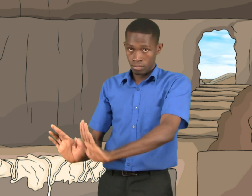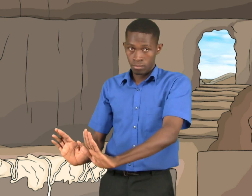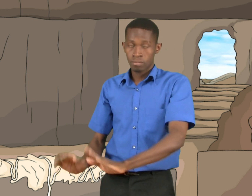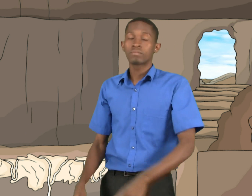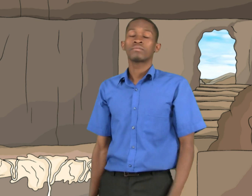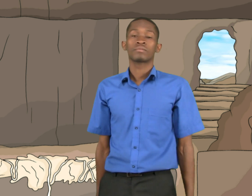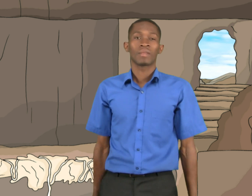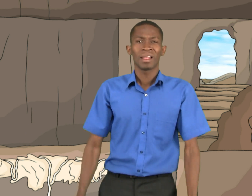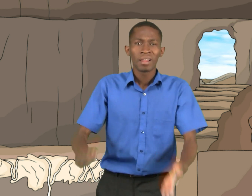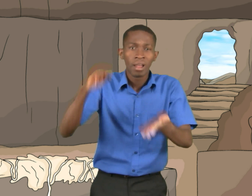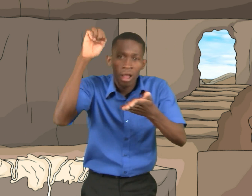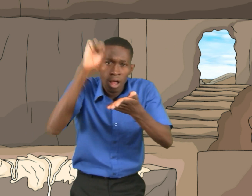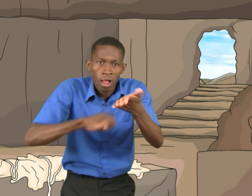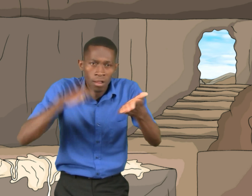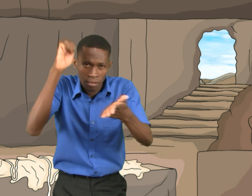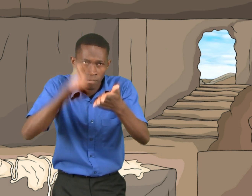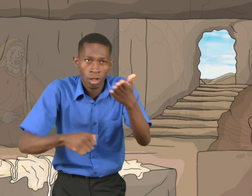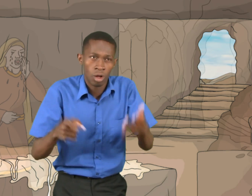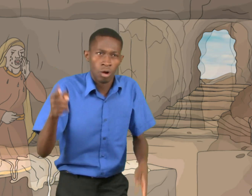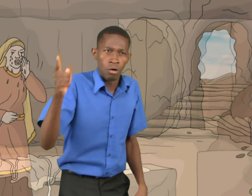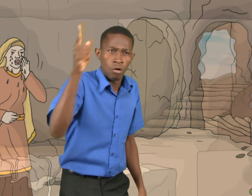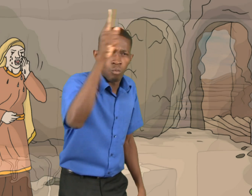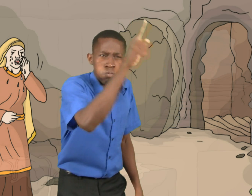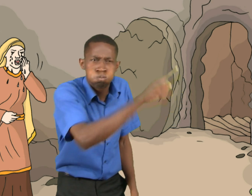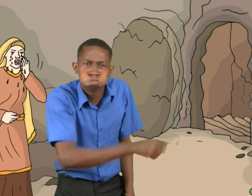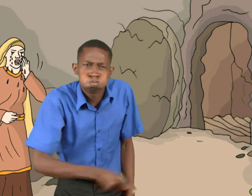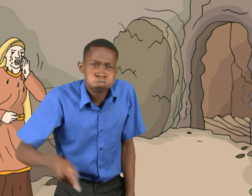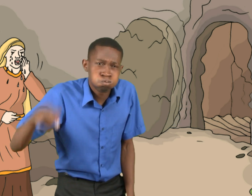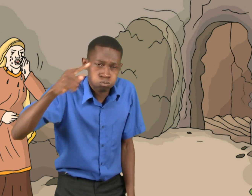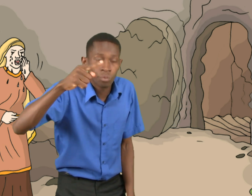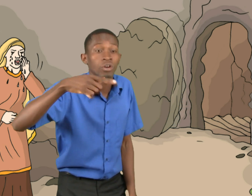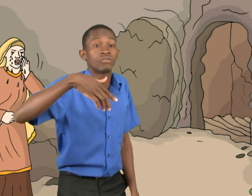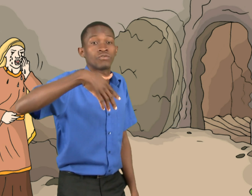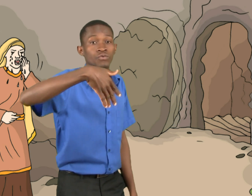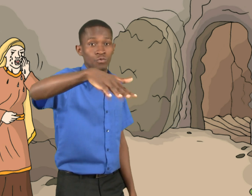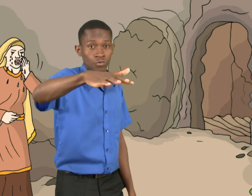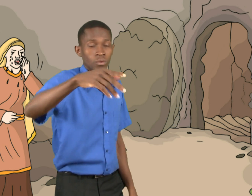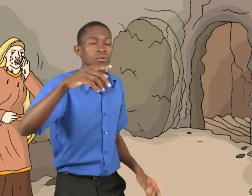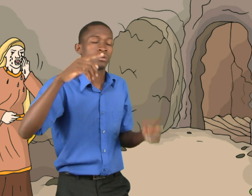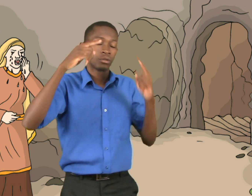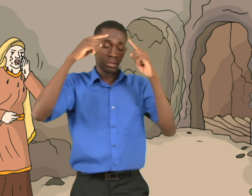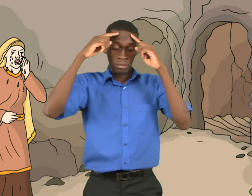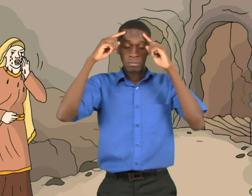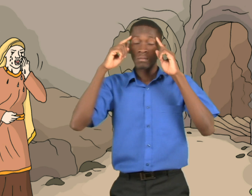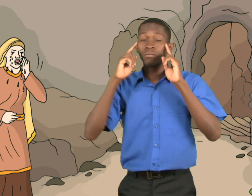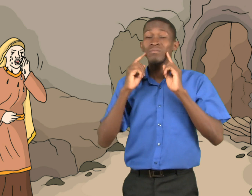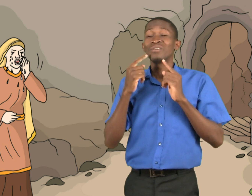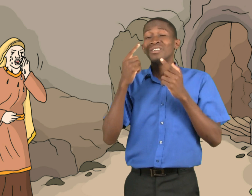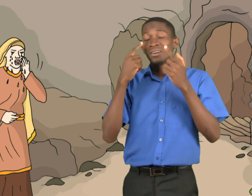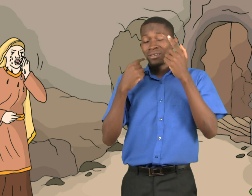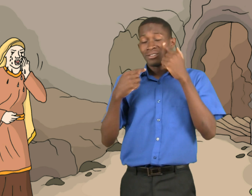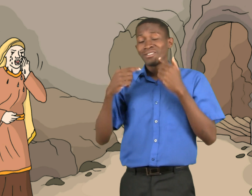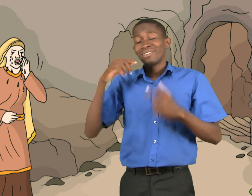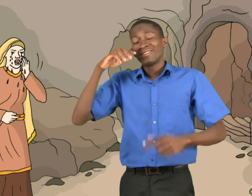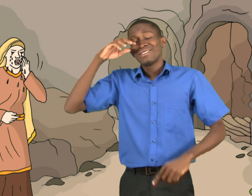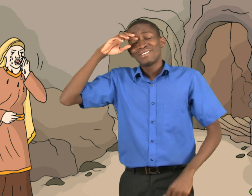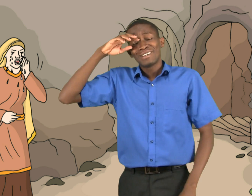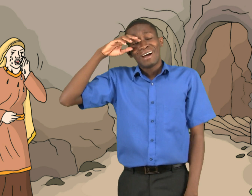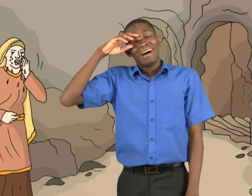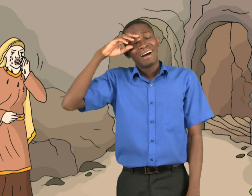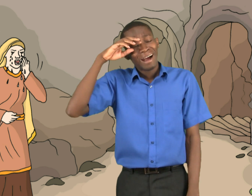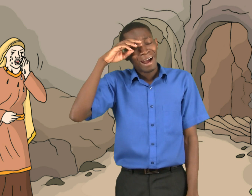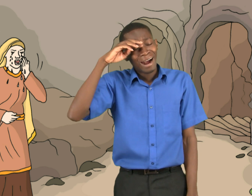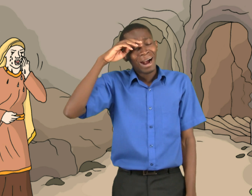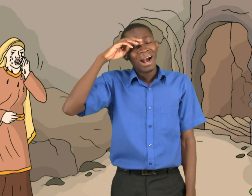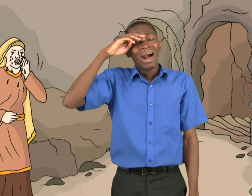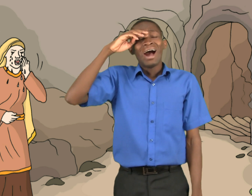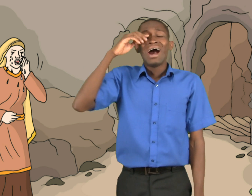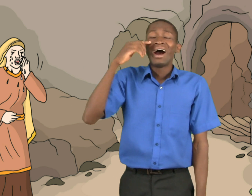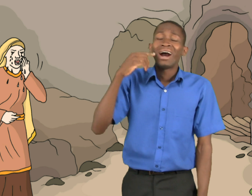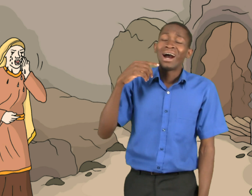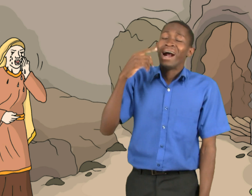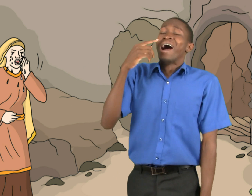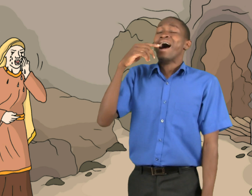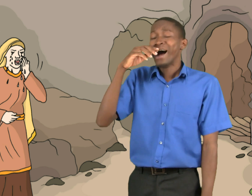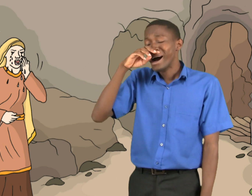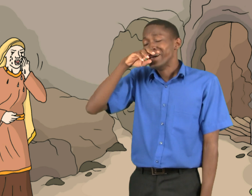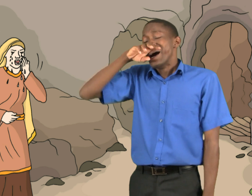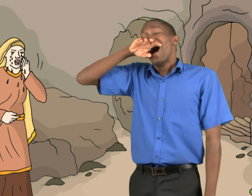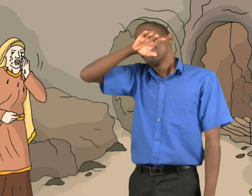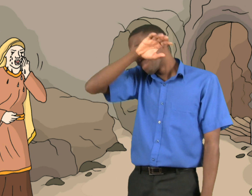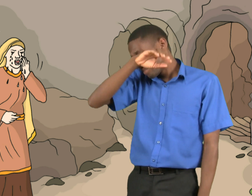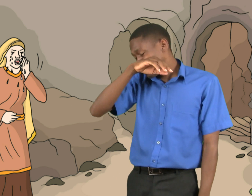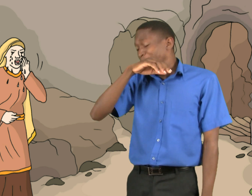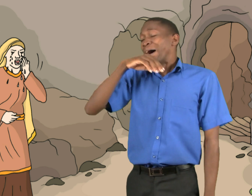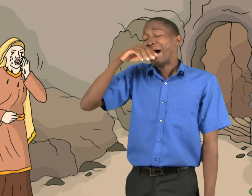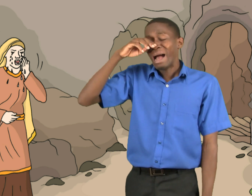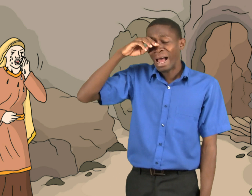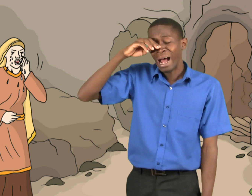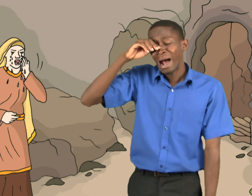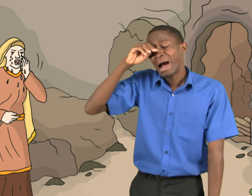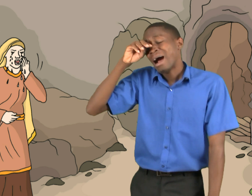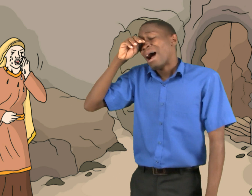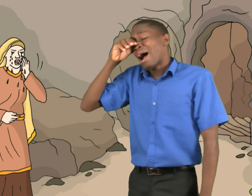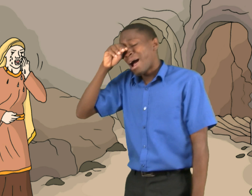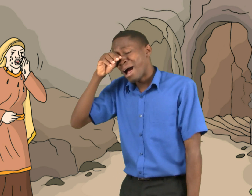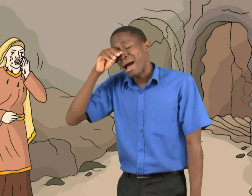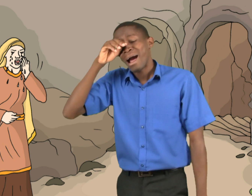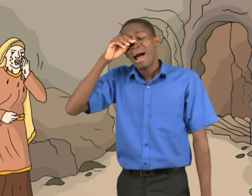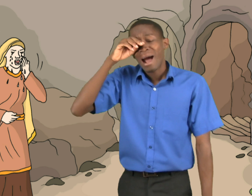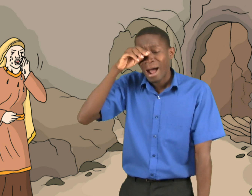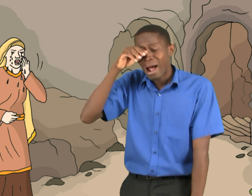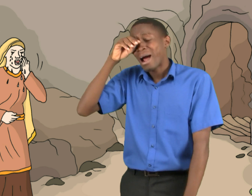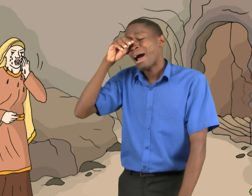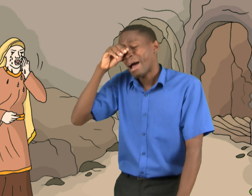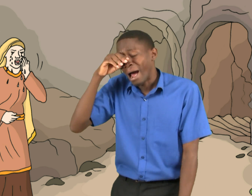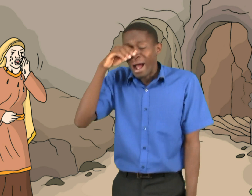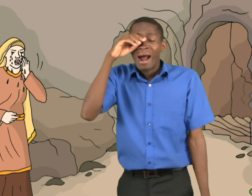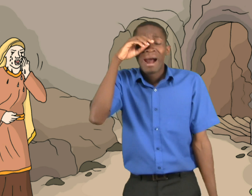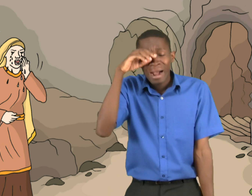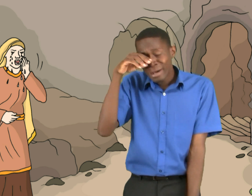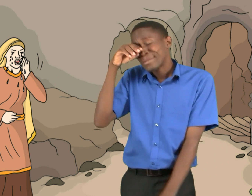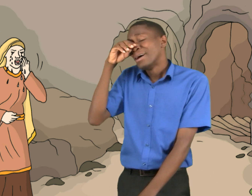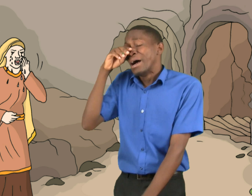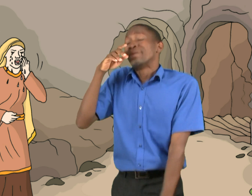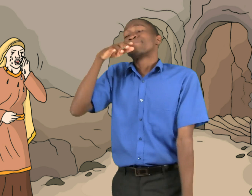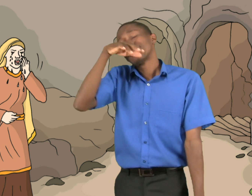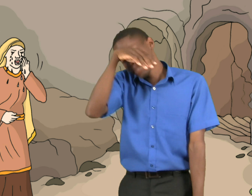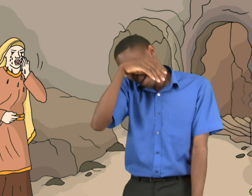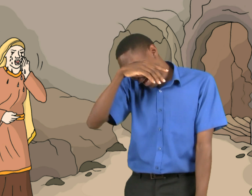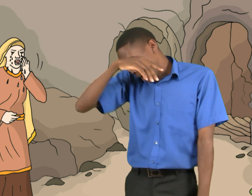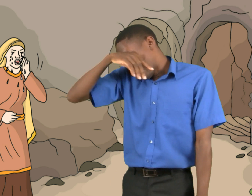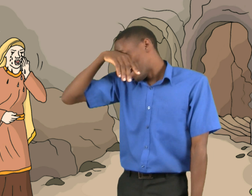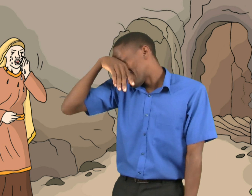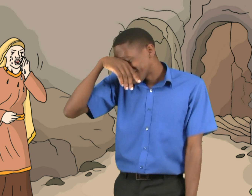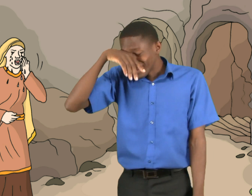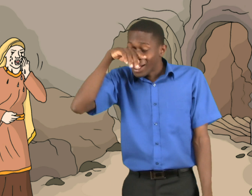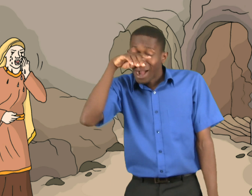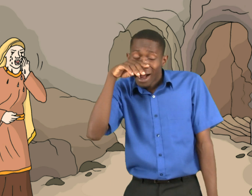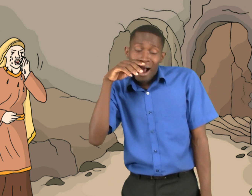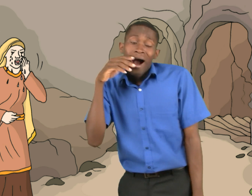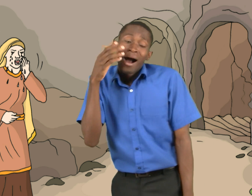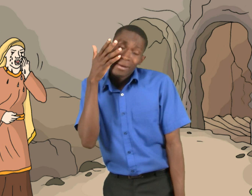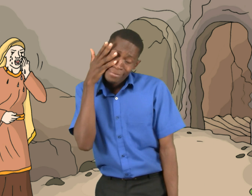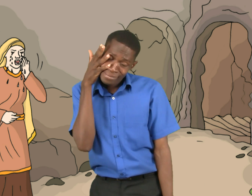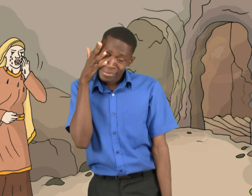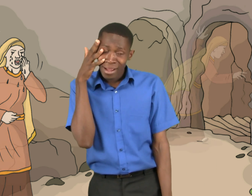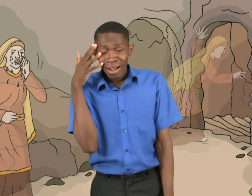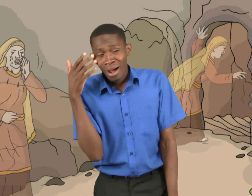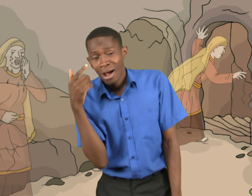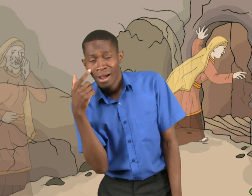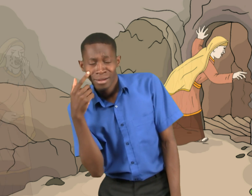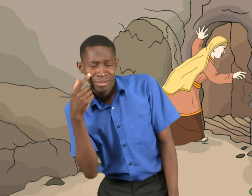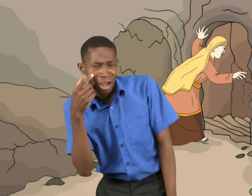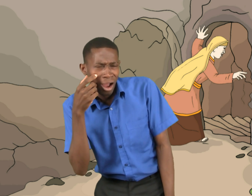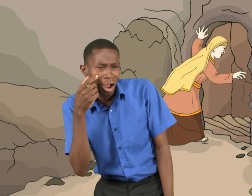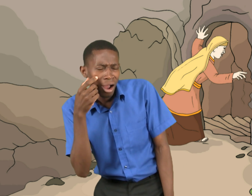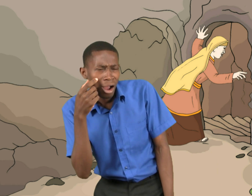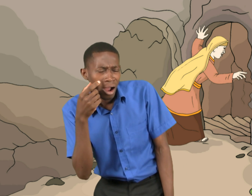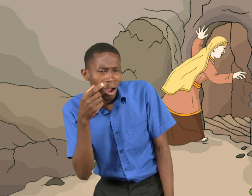But Mary stood outside the tomb weeping.